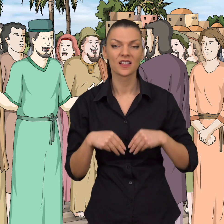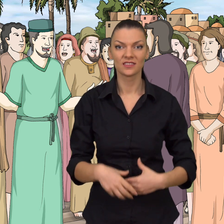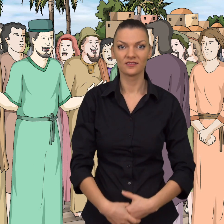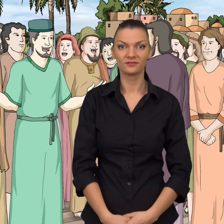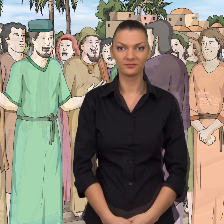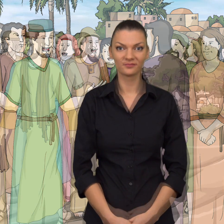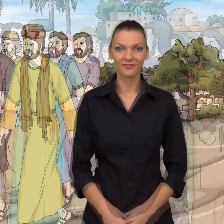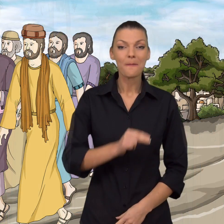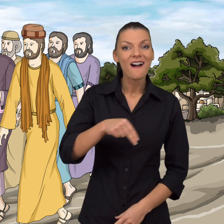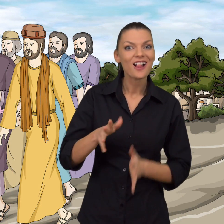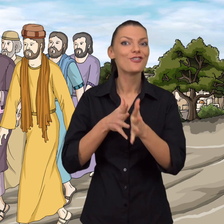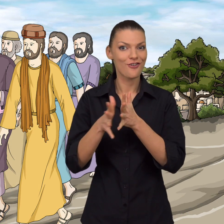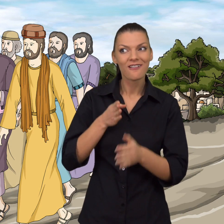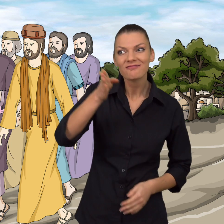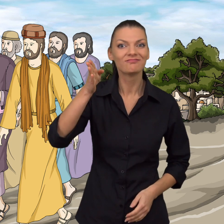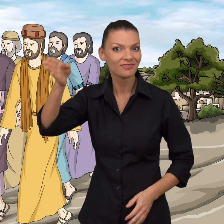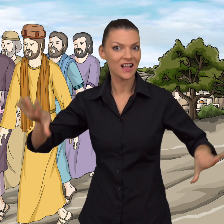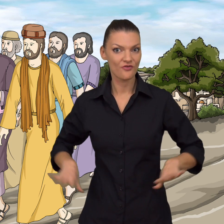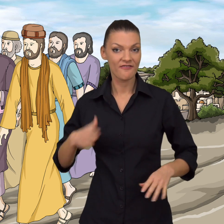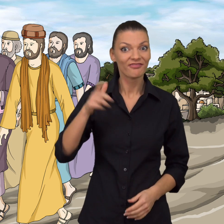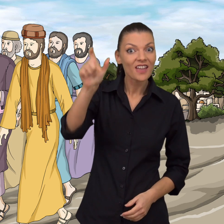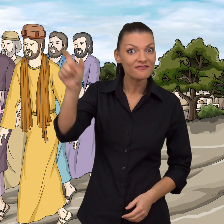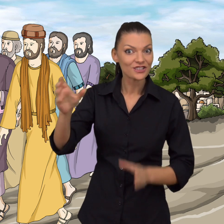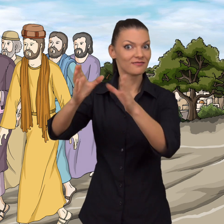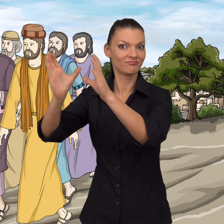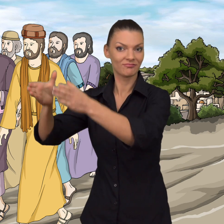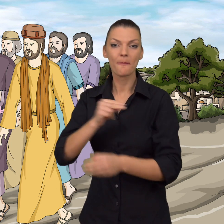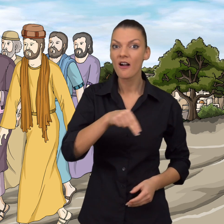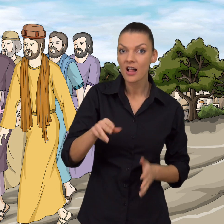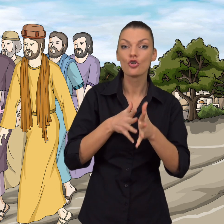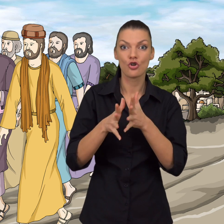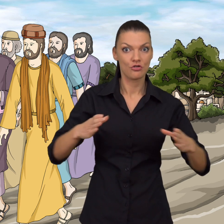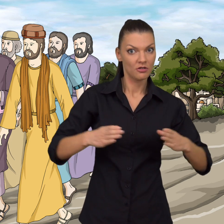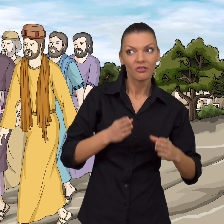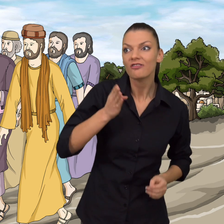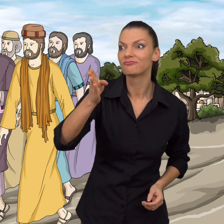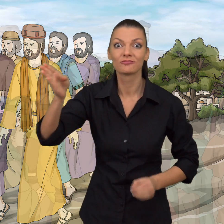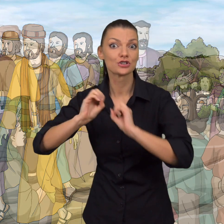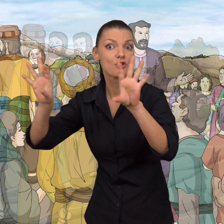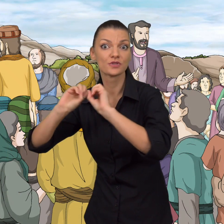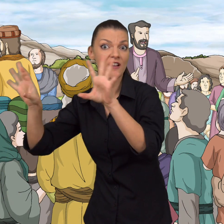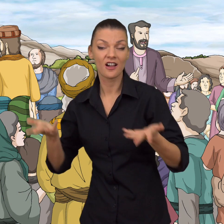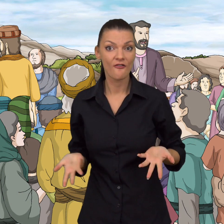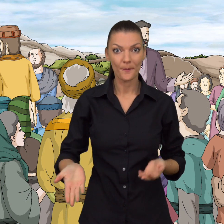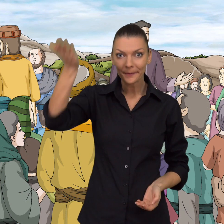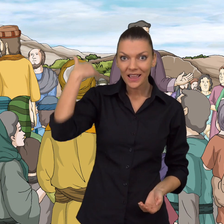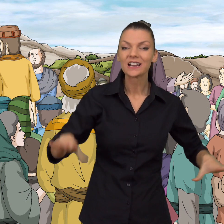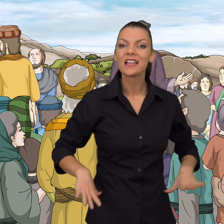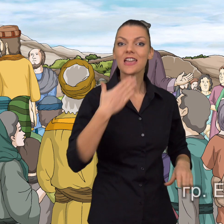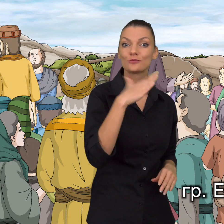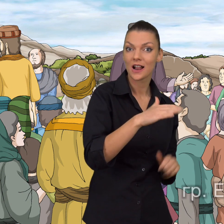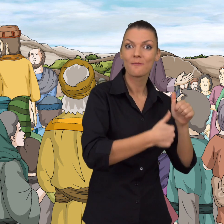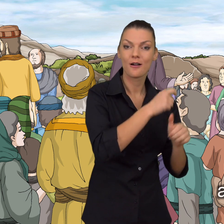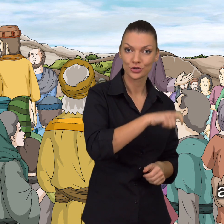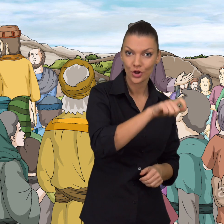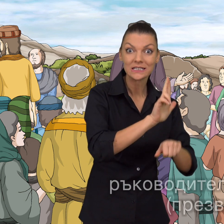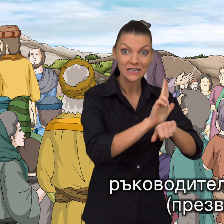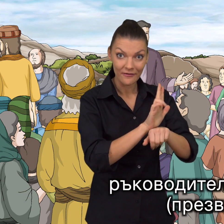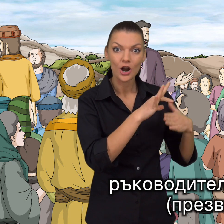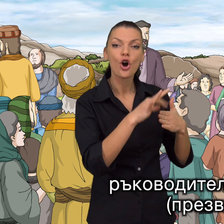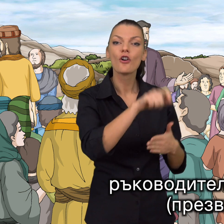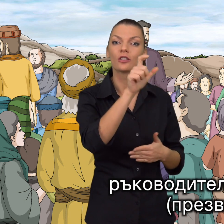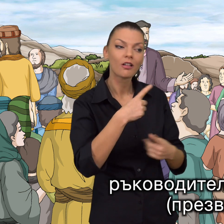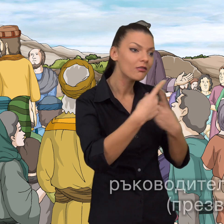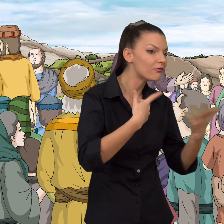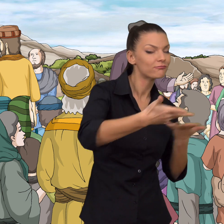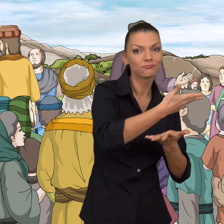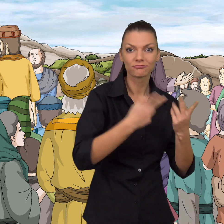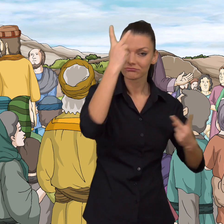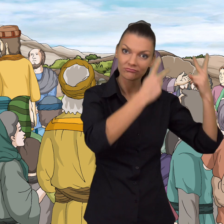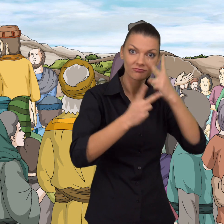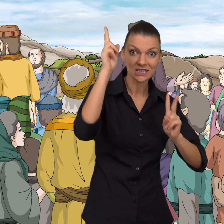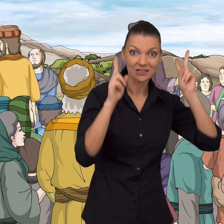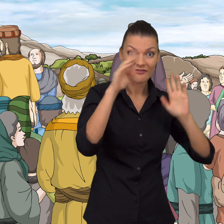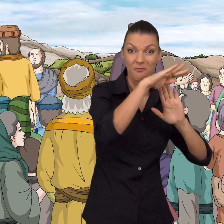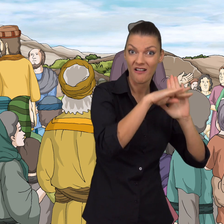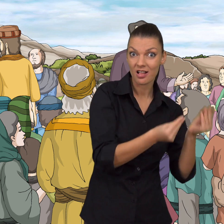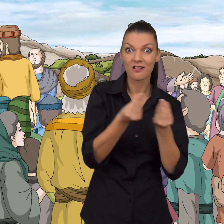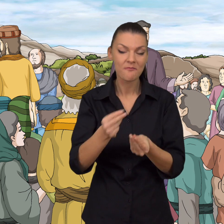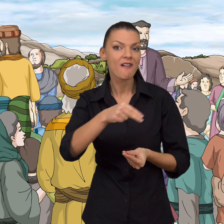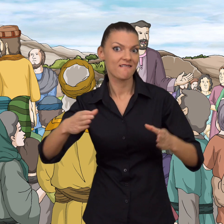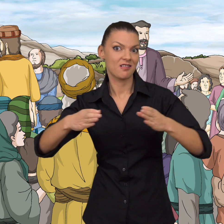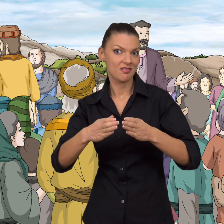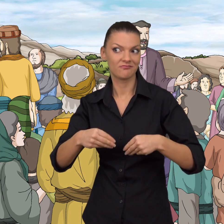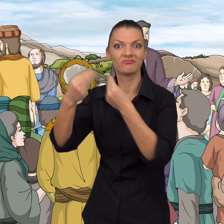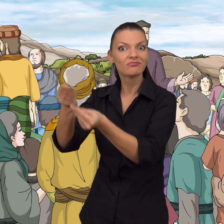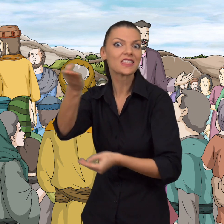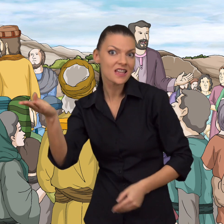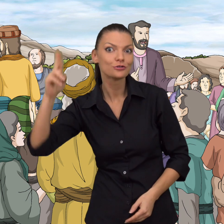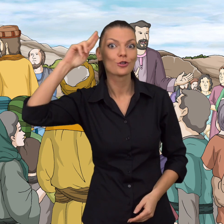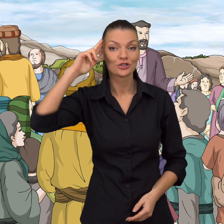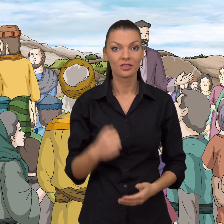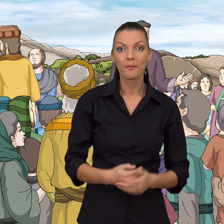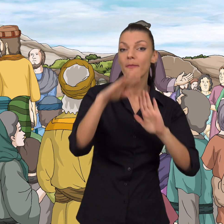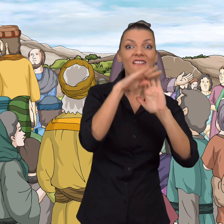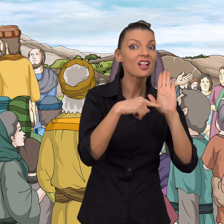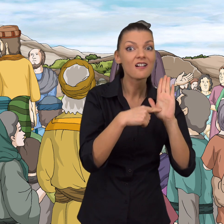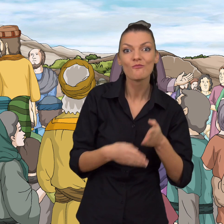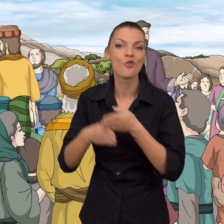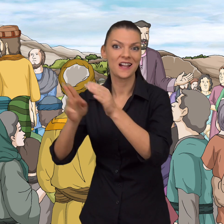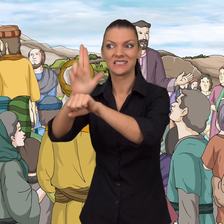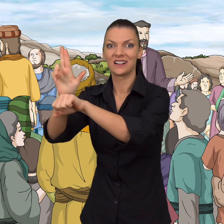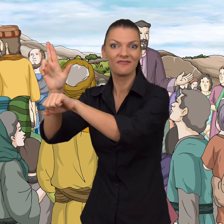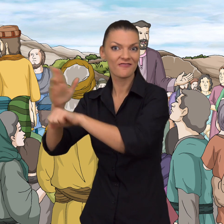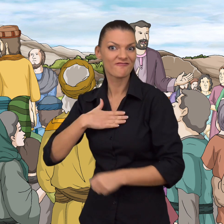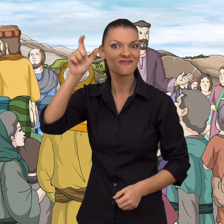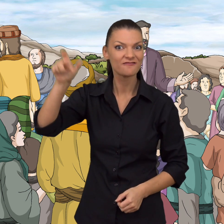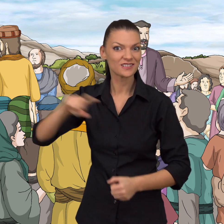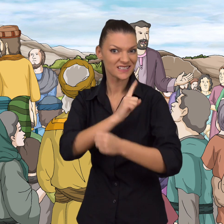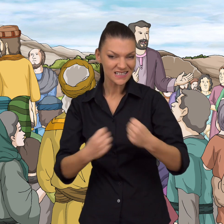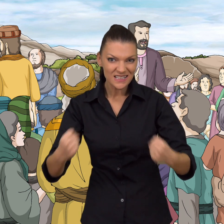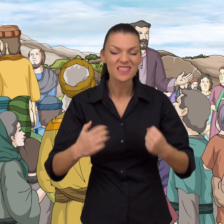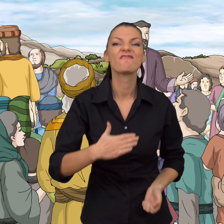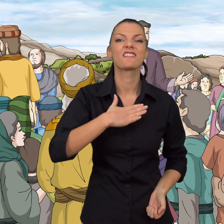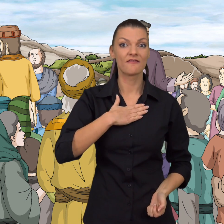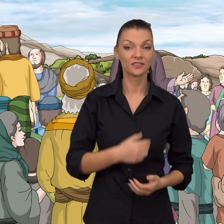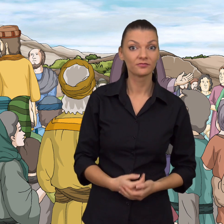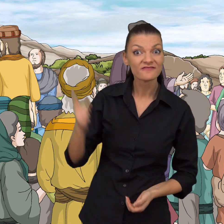As they went from town to town, they delivered the decisions handed down by the apostles and elders in Jerusalem for the people to obey.